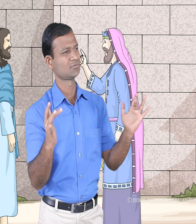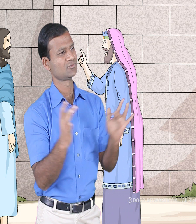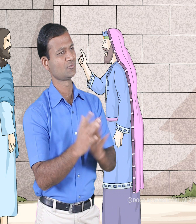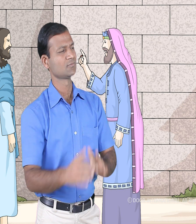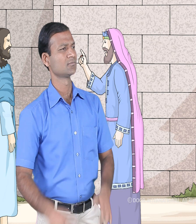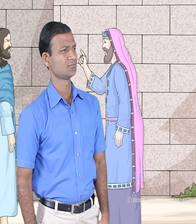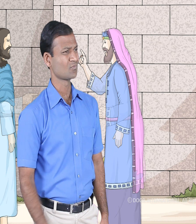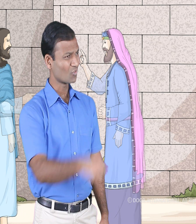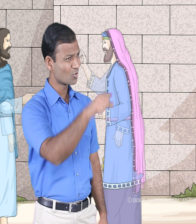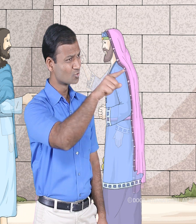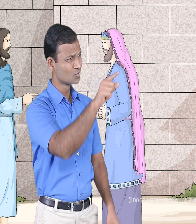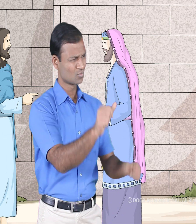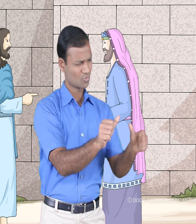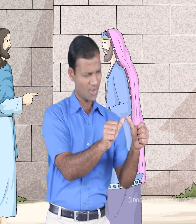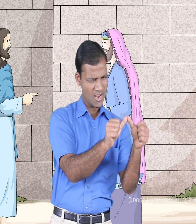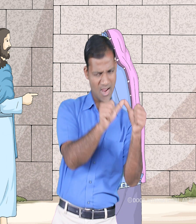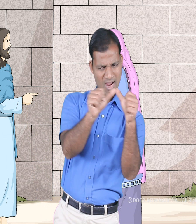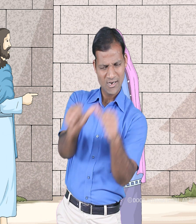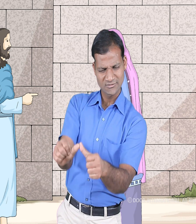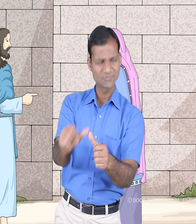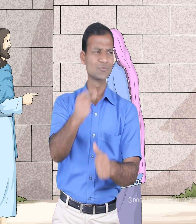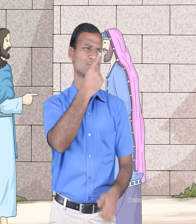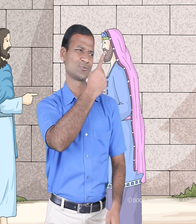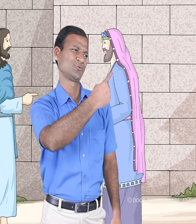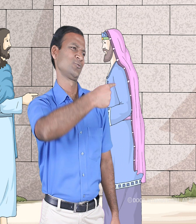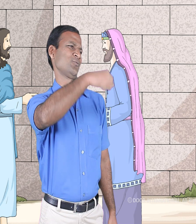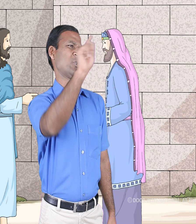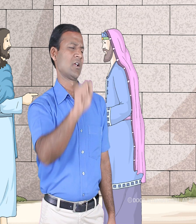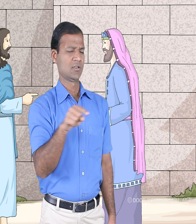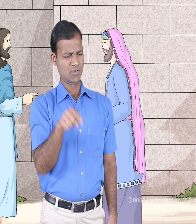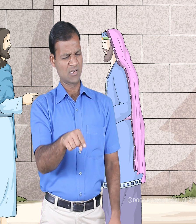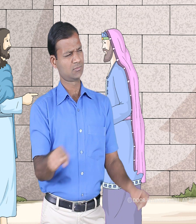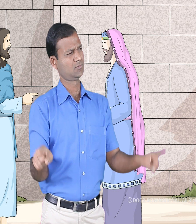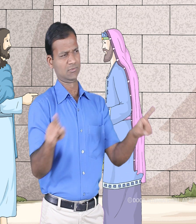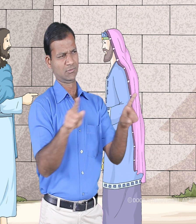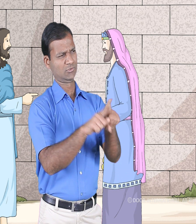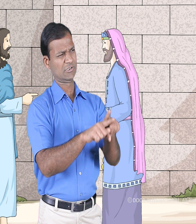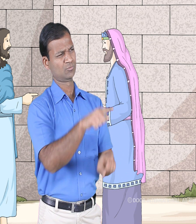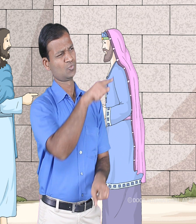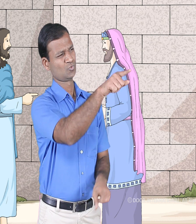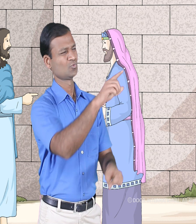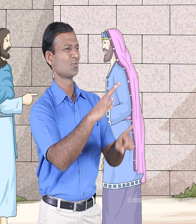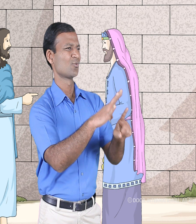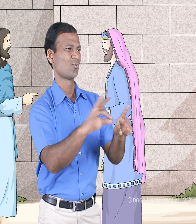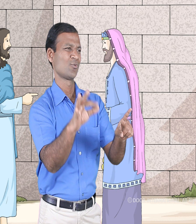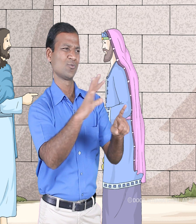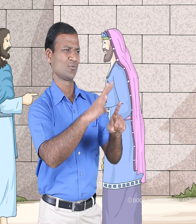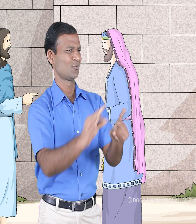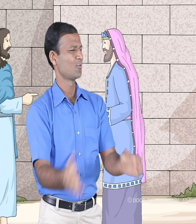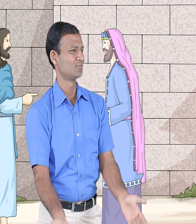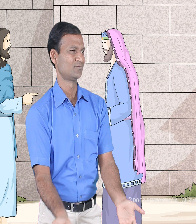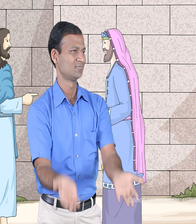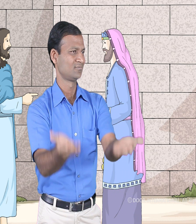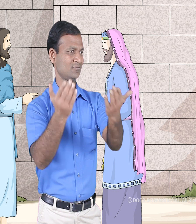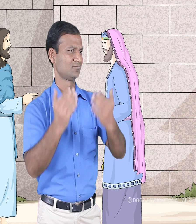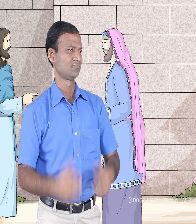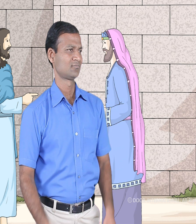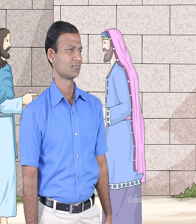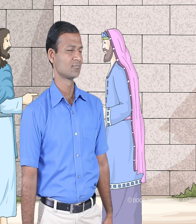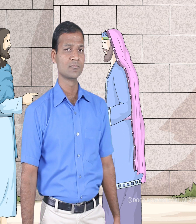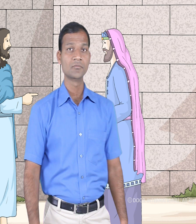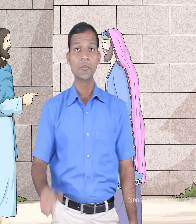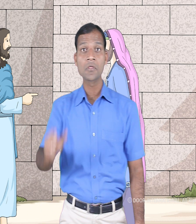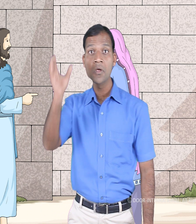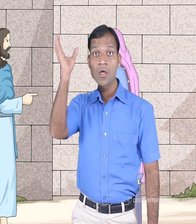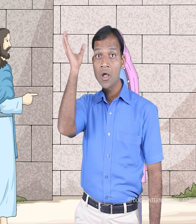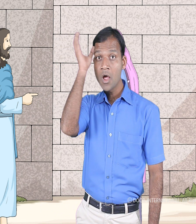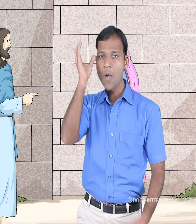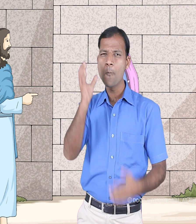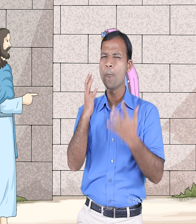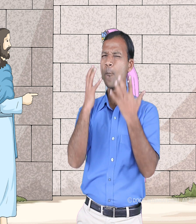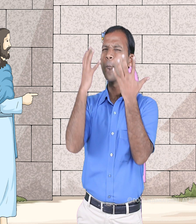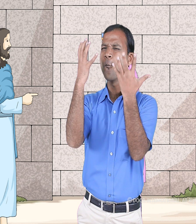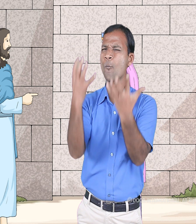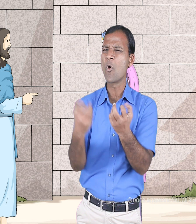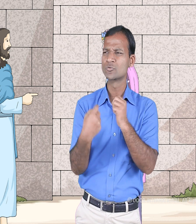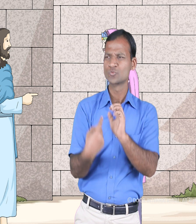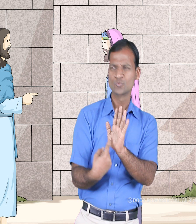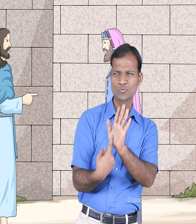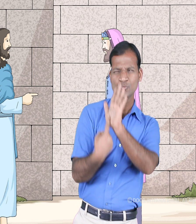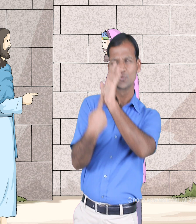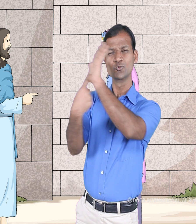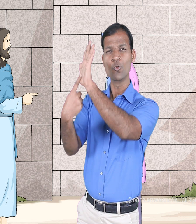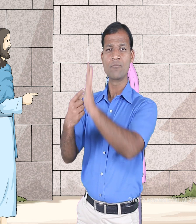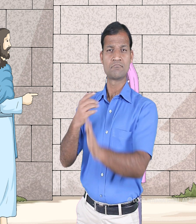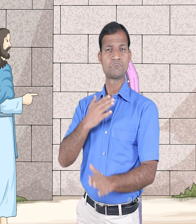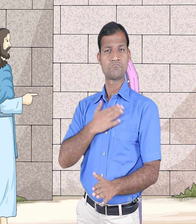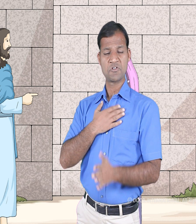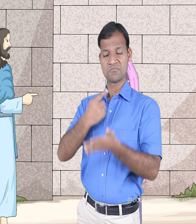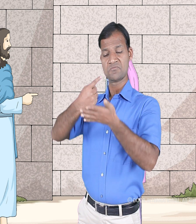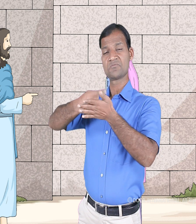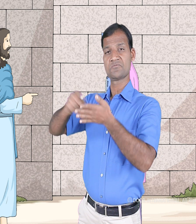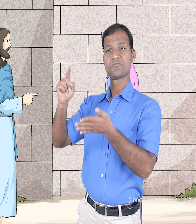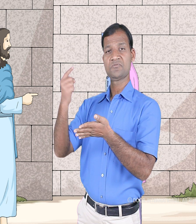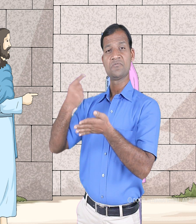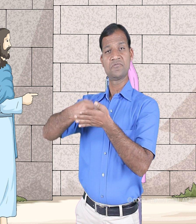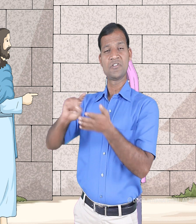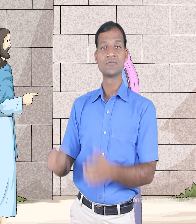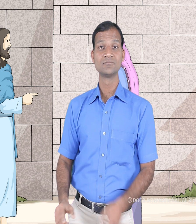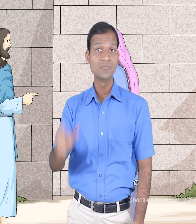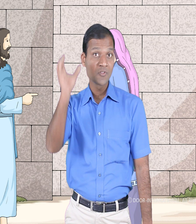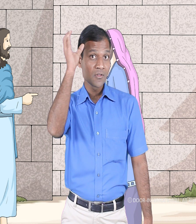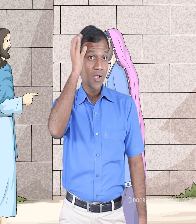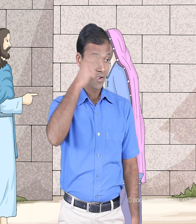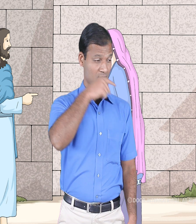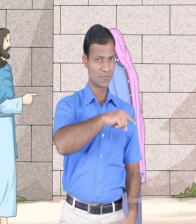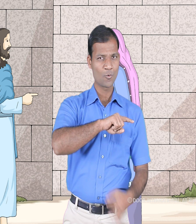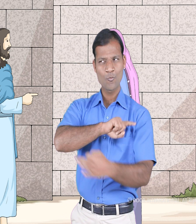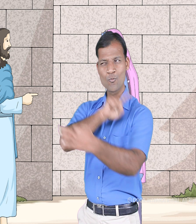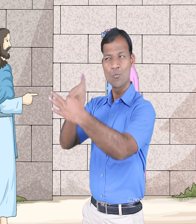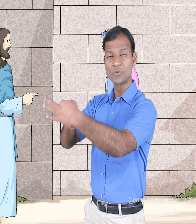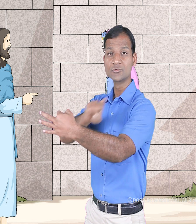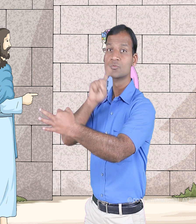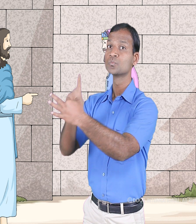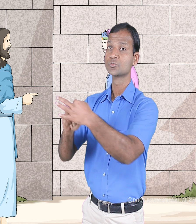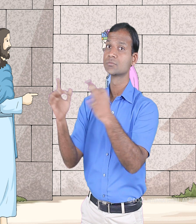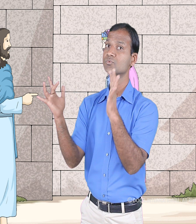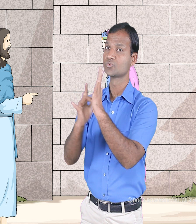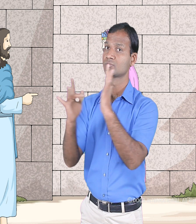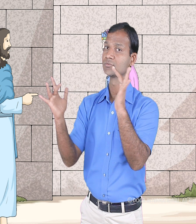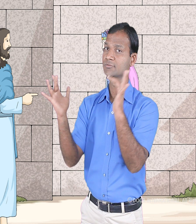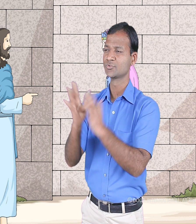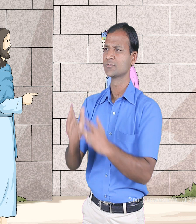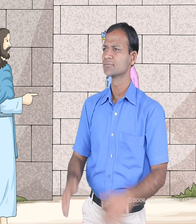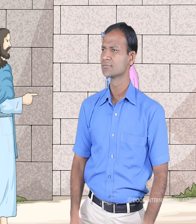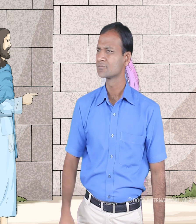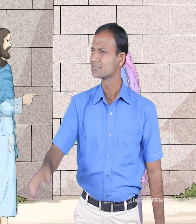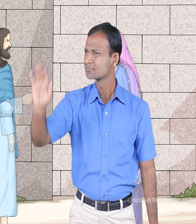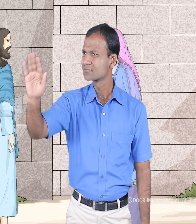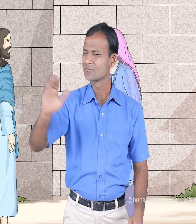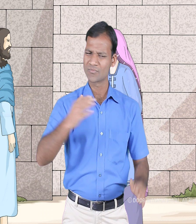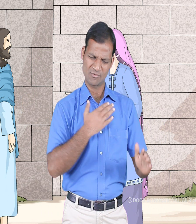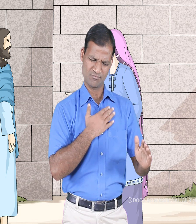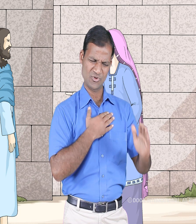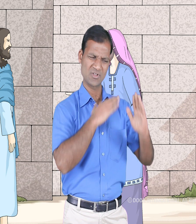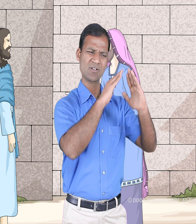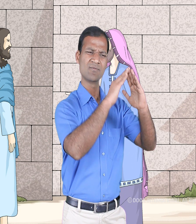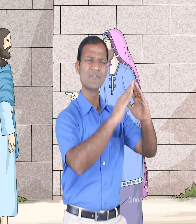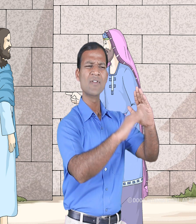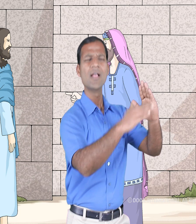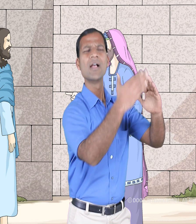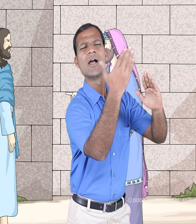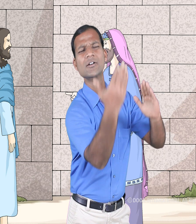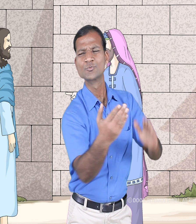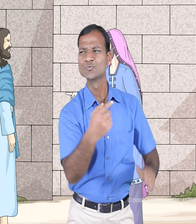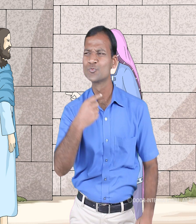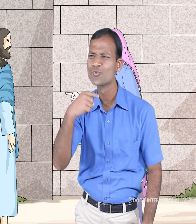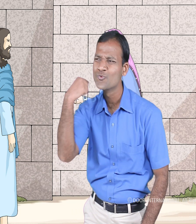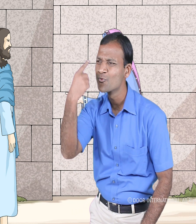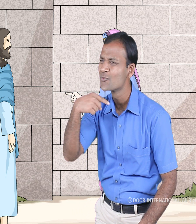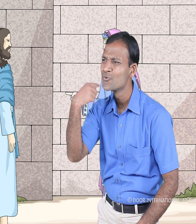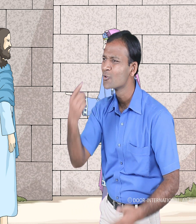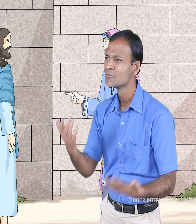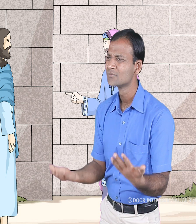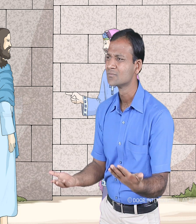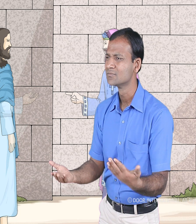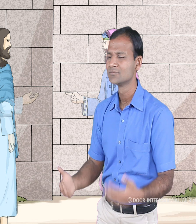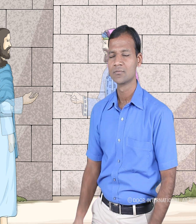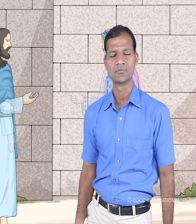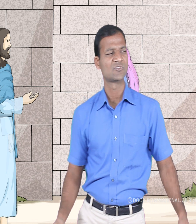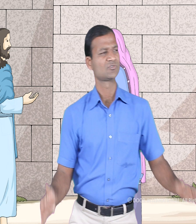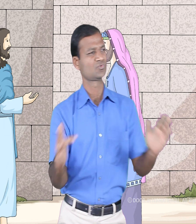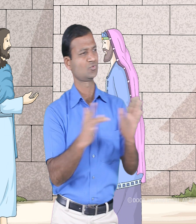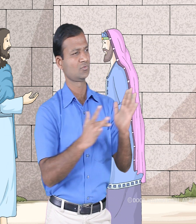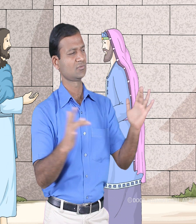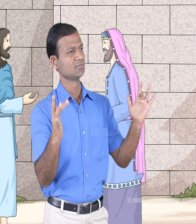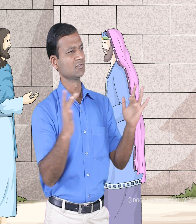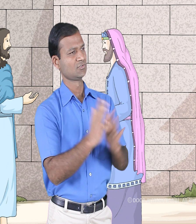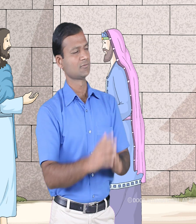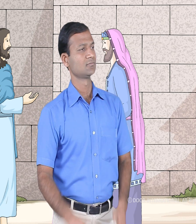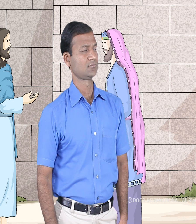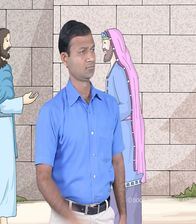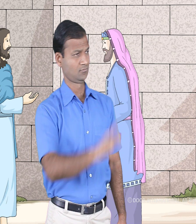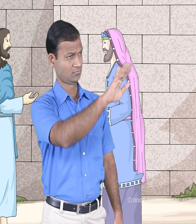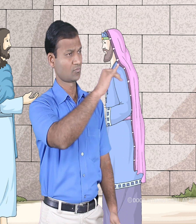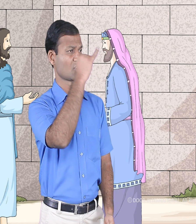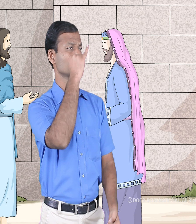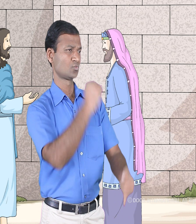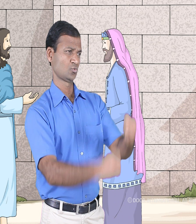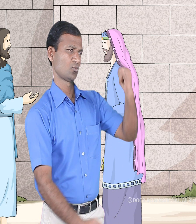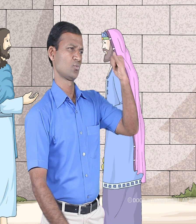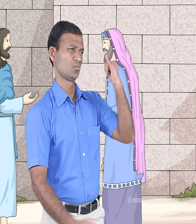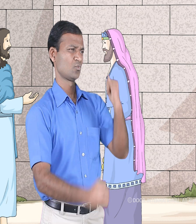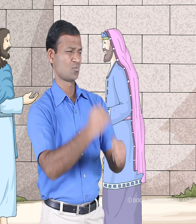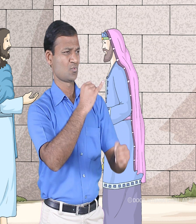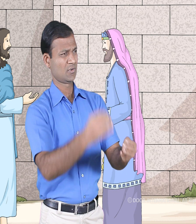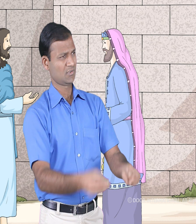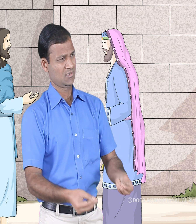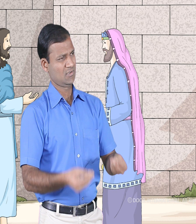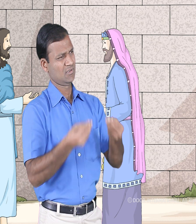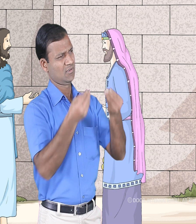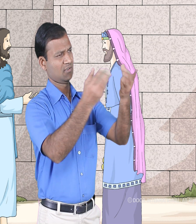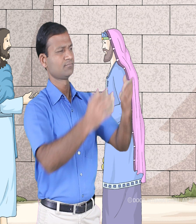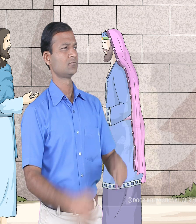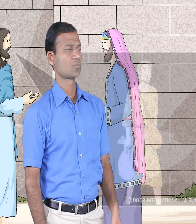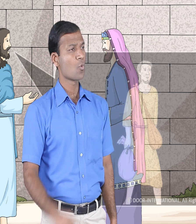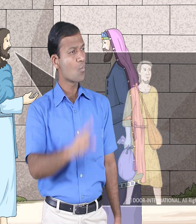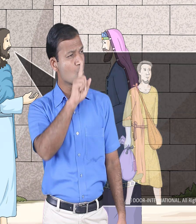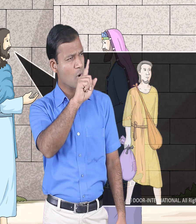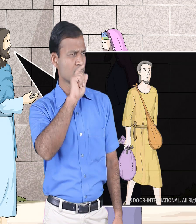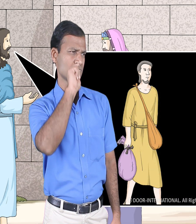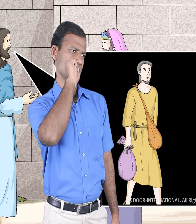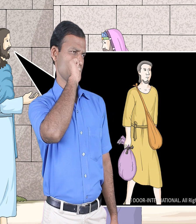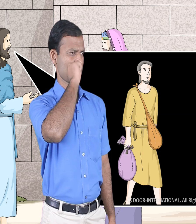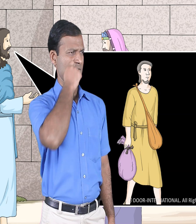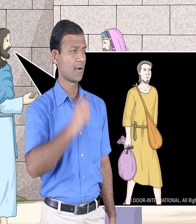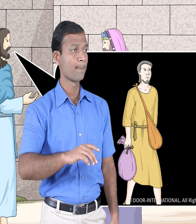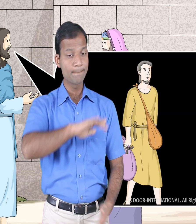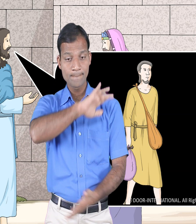“Do this and you will live.” But wanting to justify himself, he asked Jesus, “And who is my neighbor?”